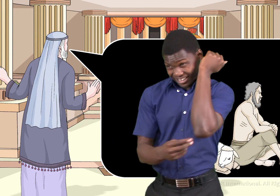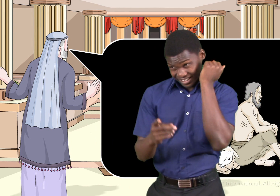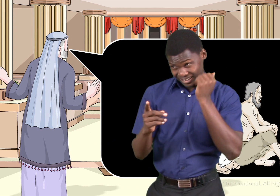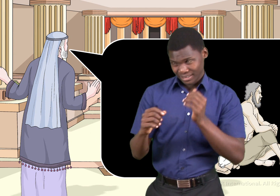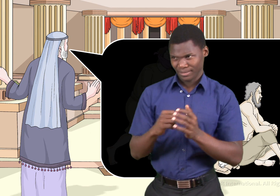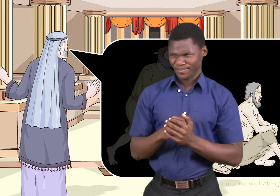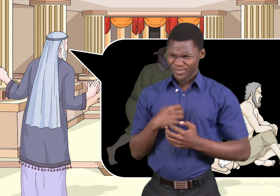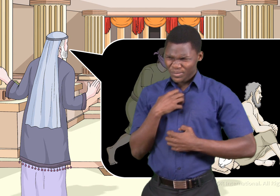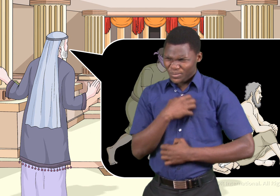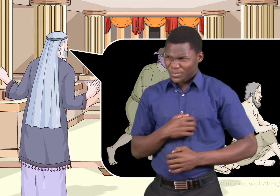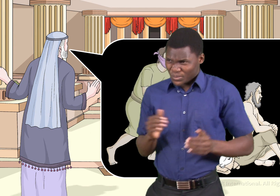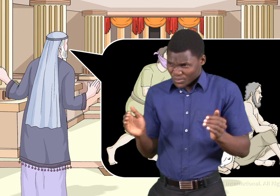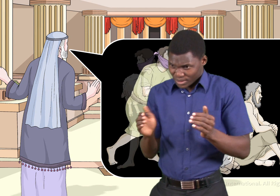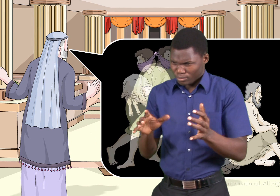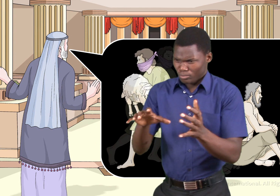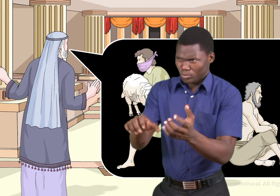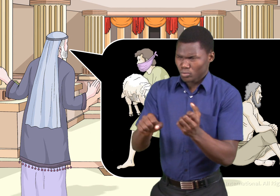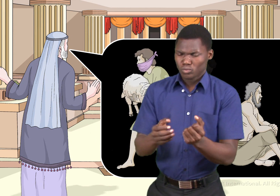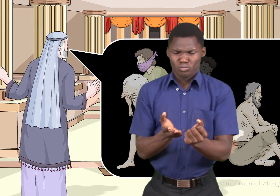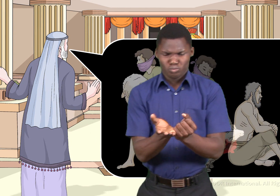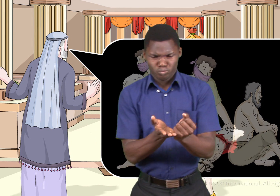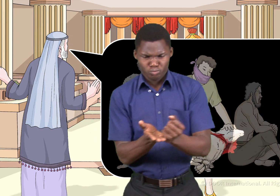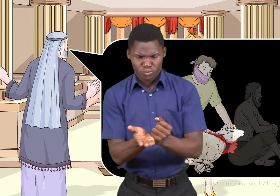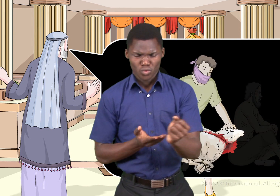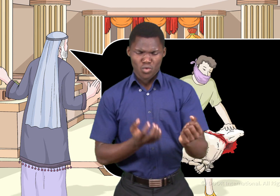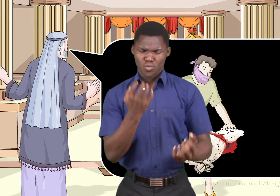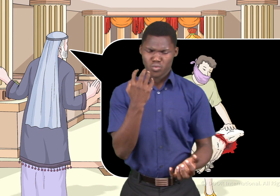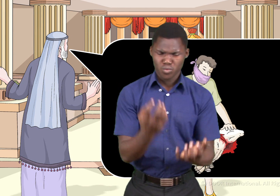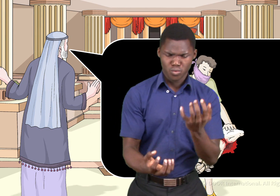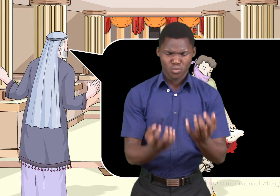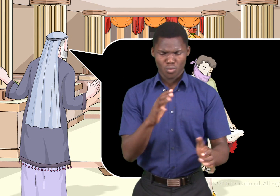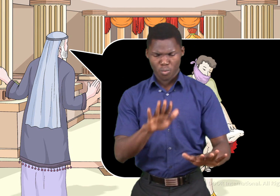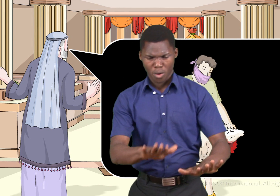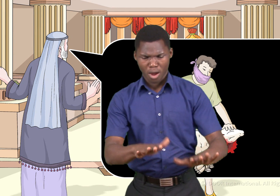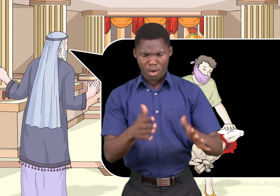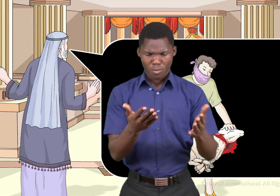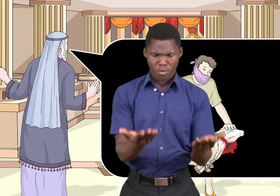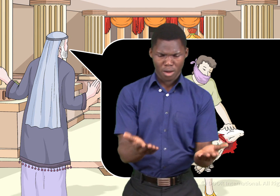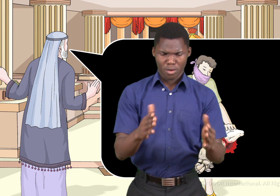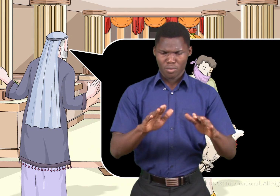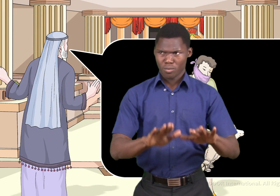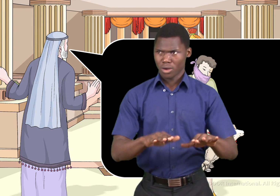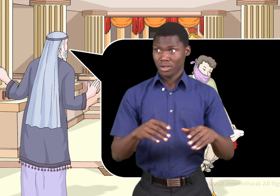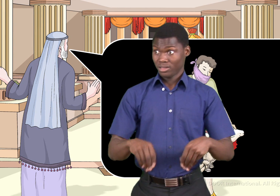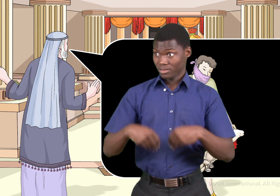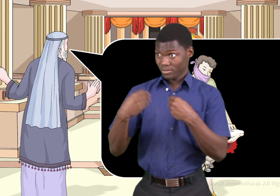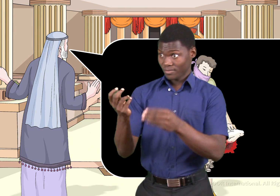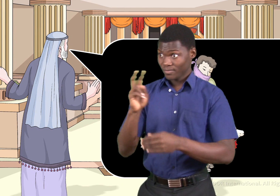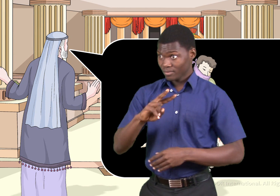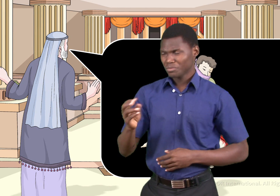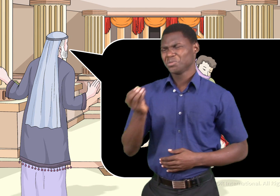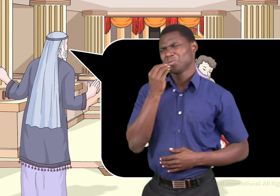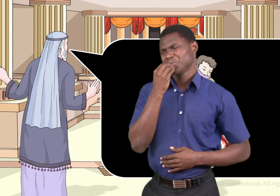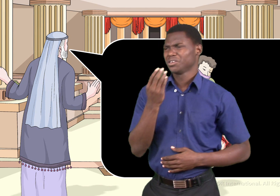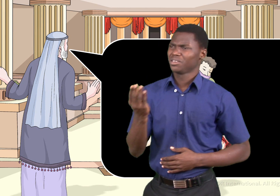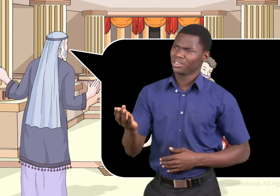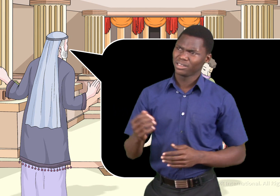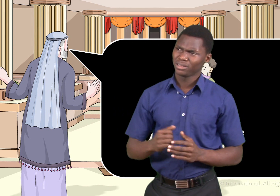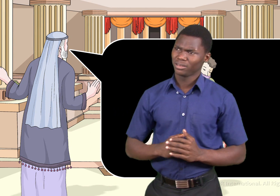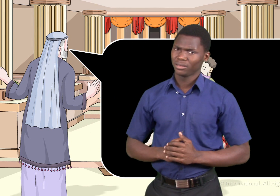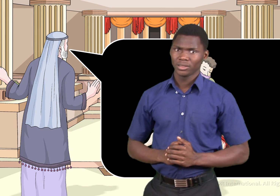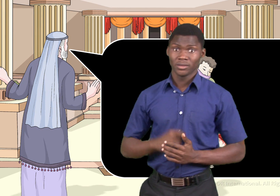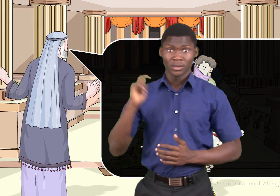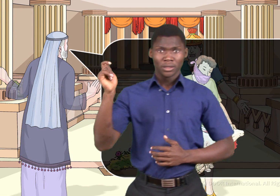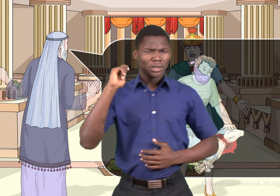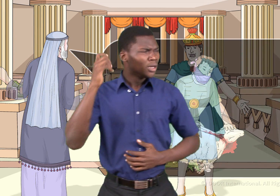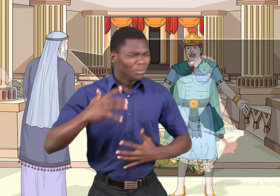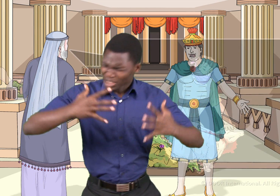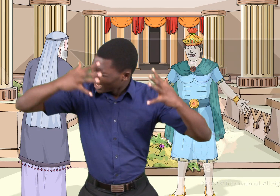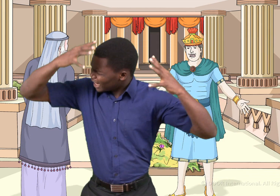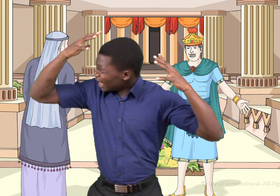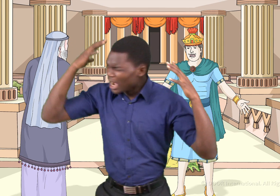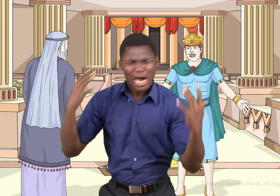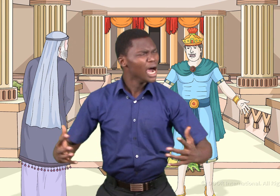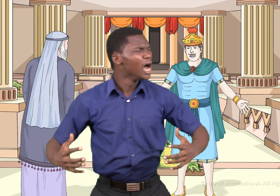Instead, he took the poor man’s lamb and prepared it for his guest.”